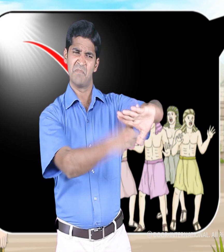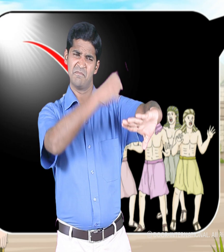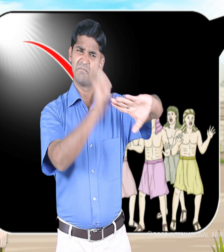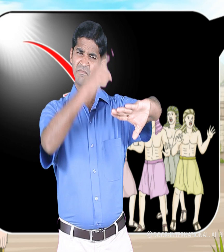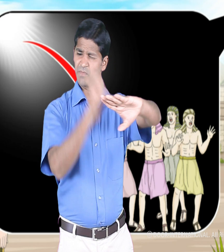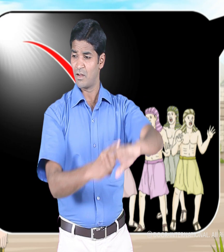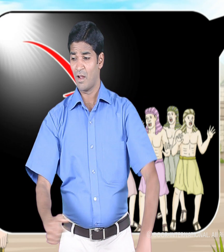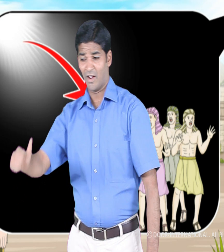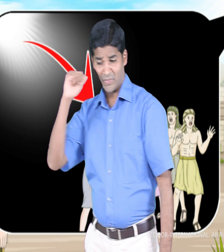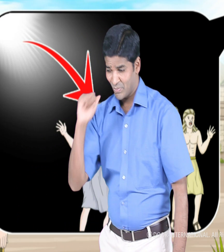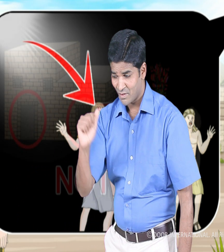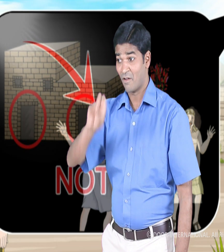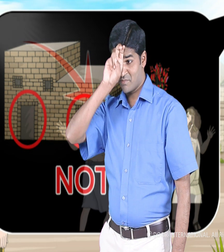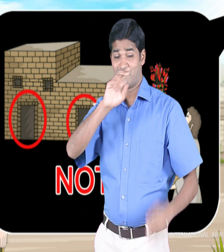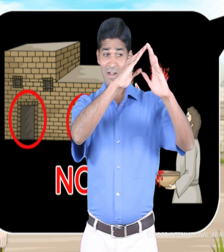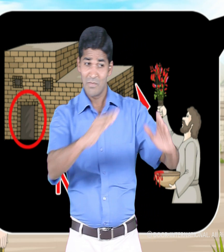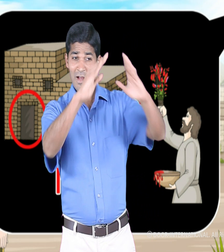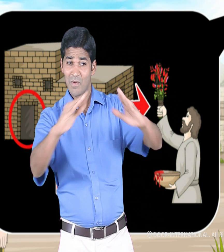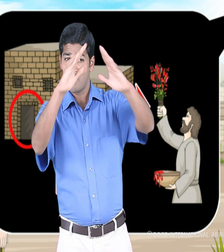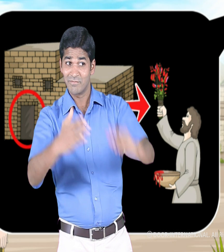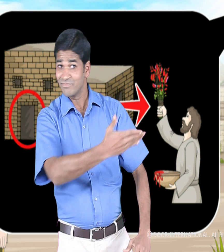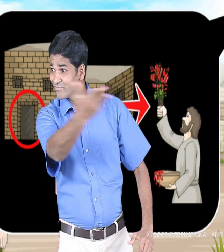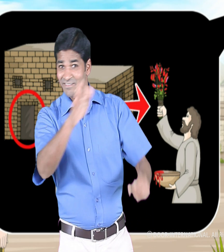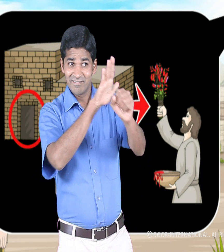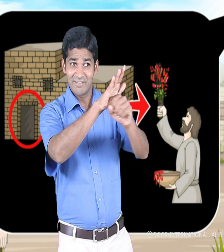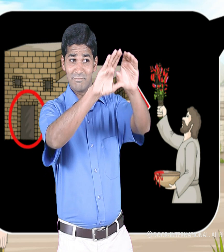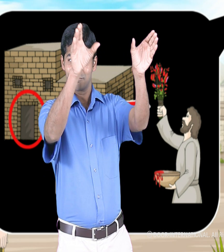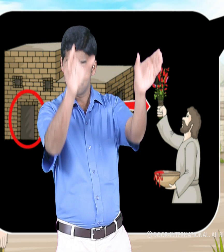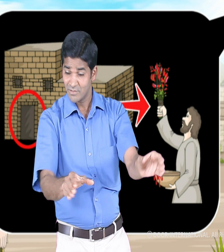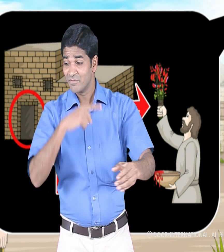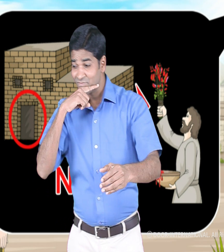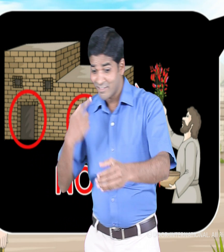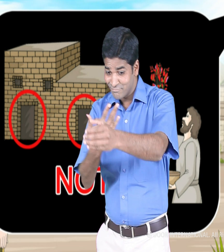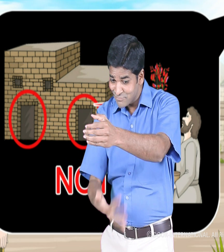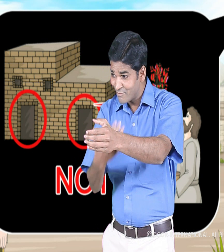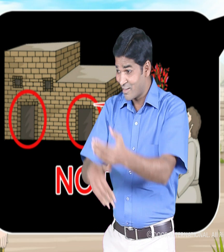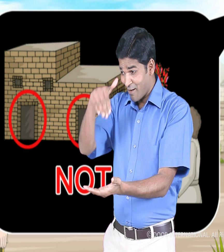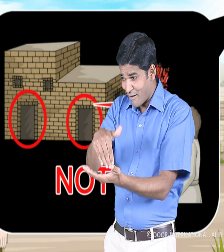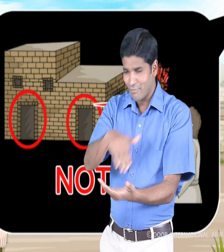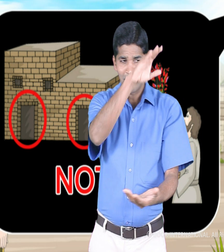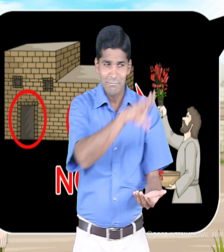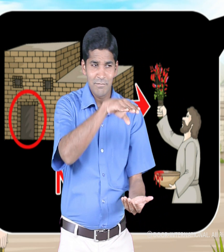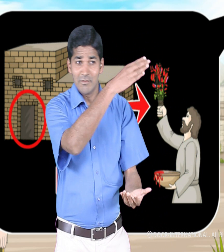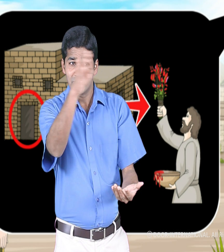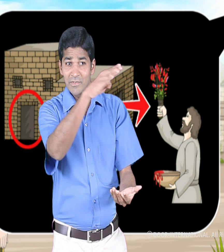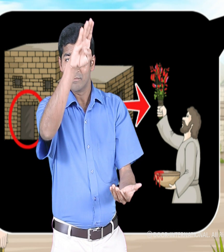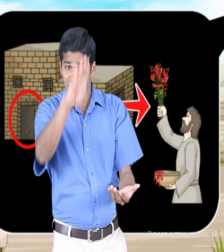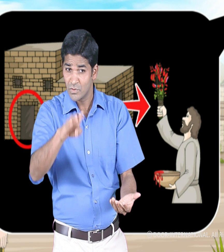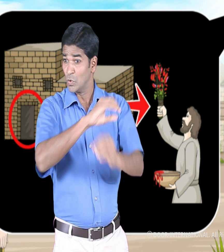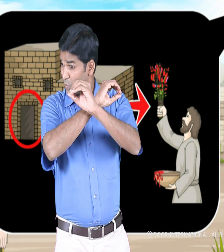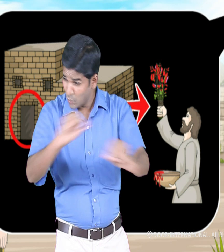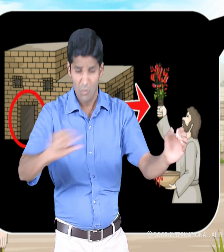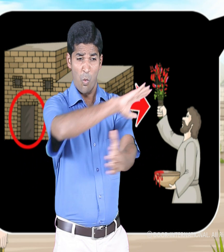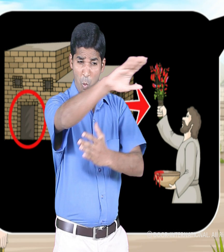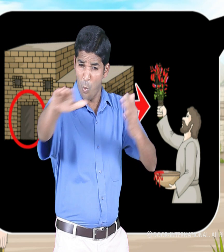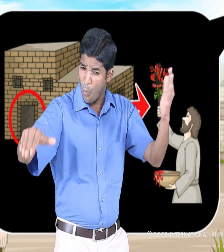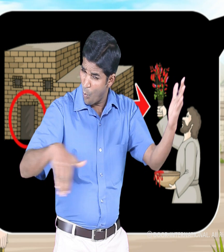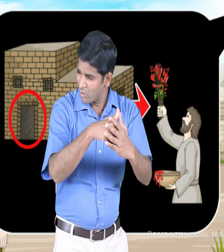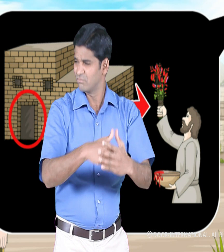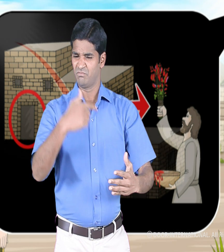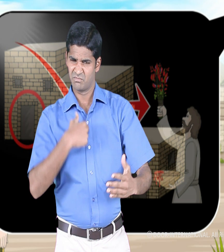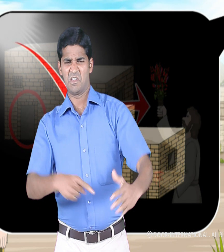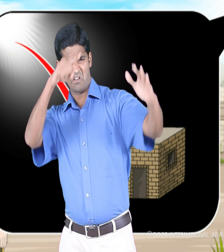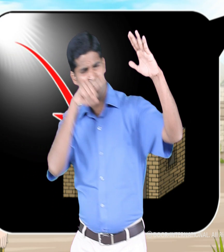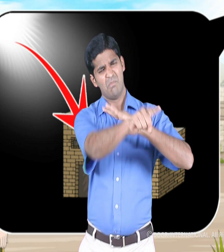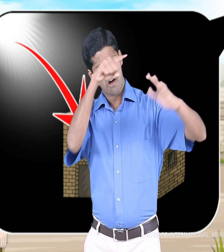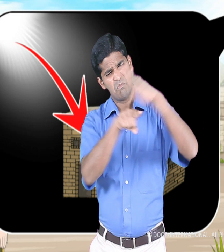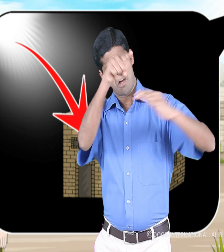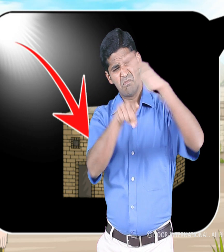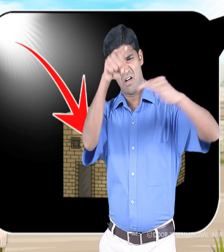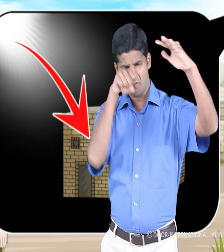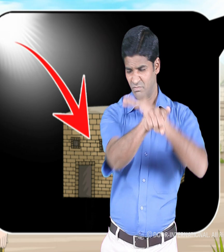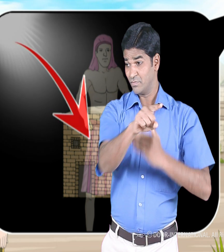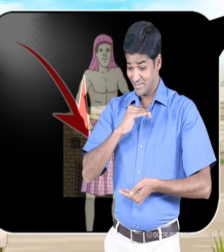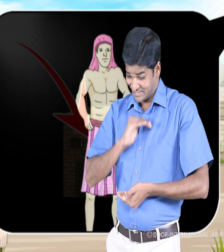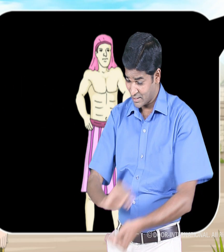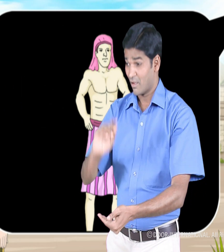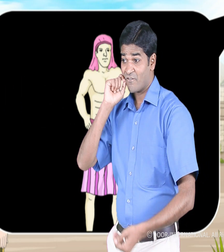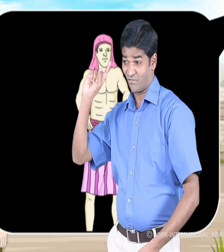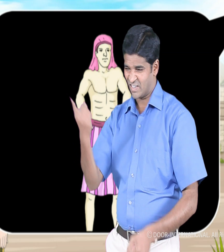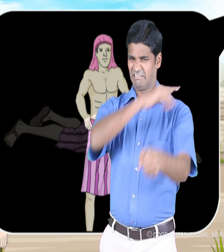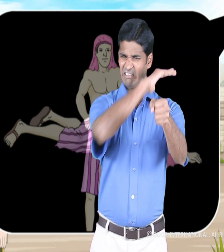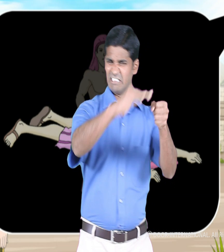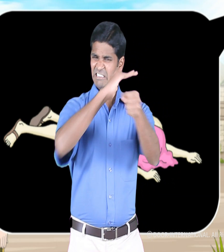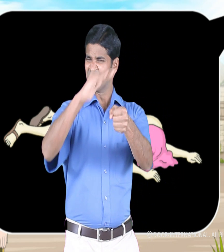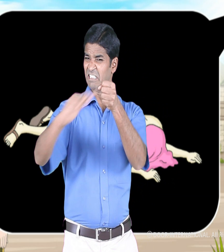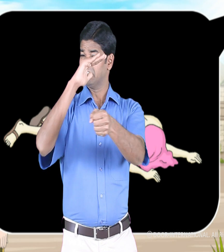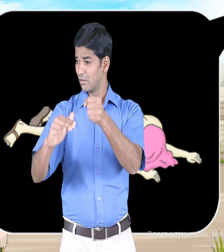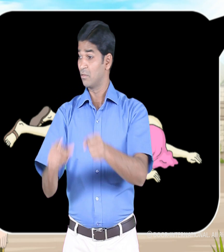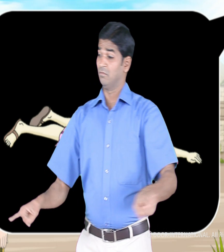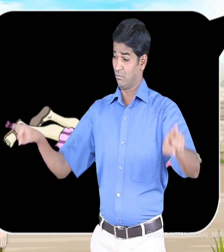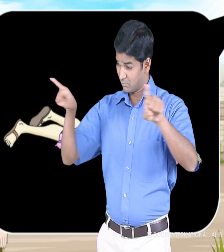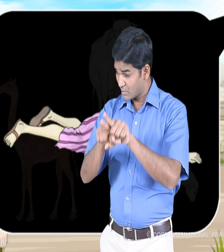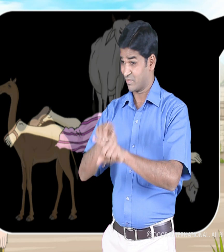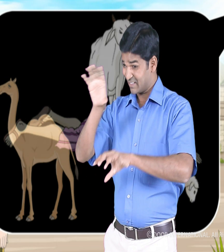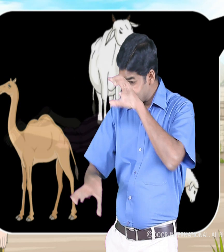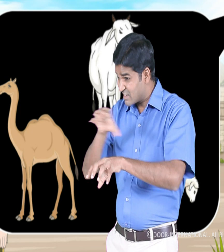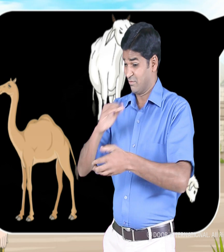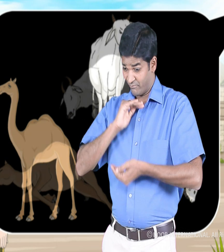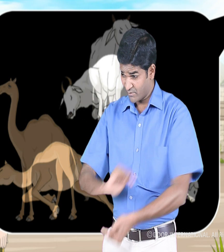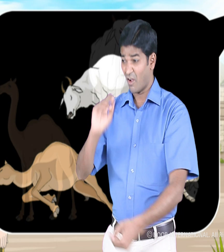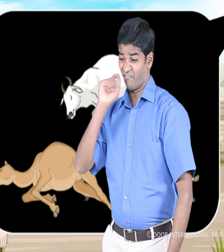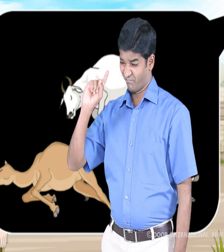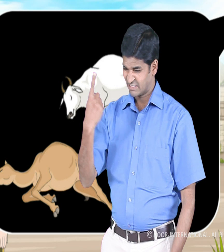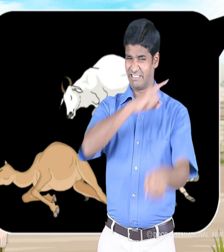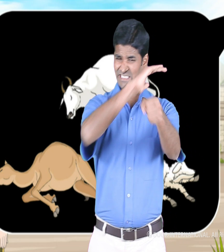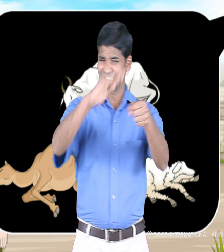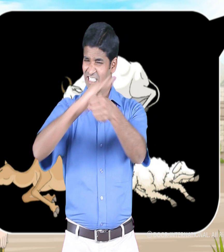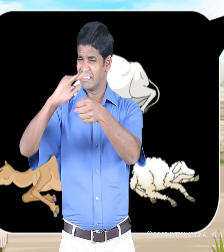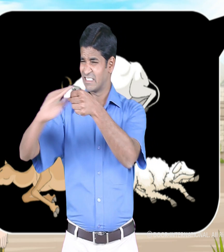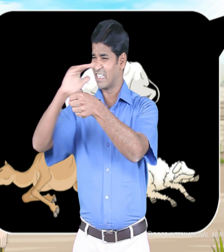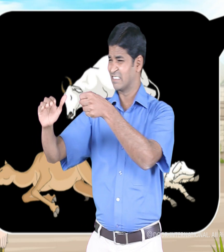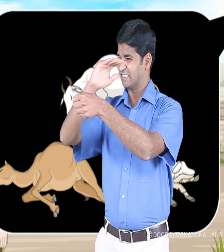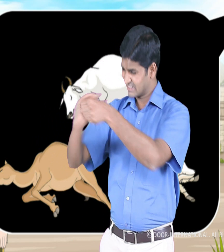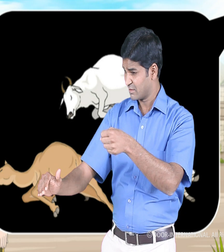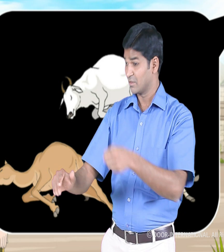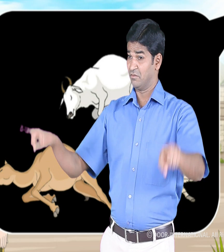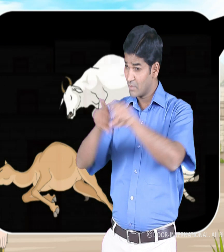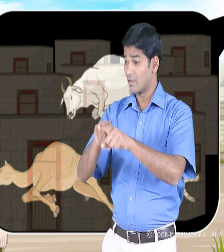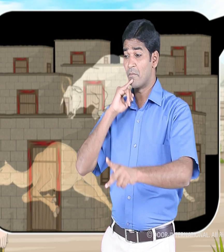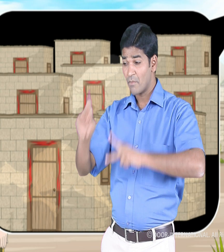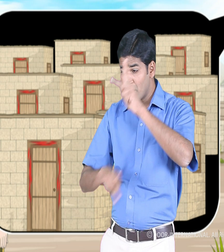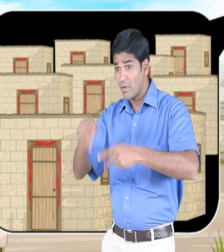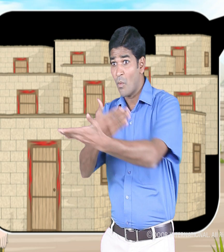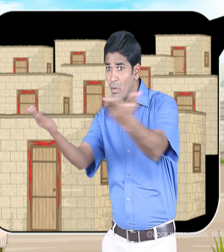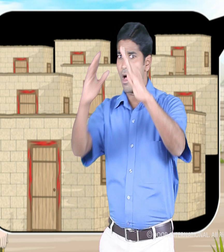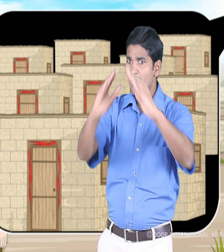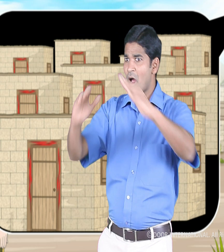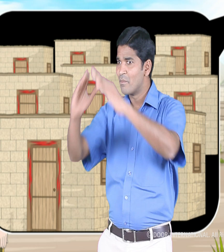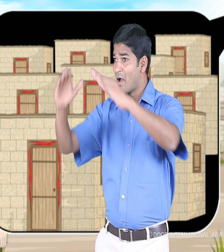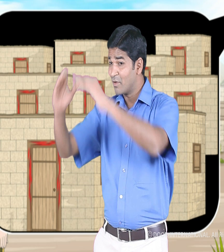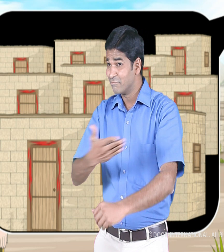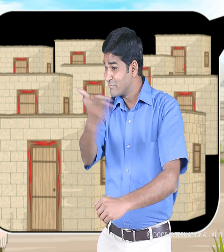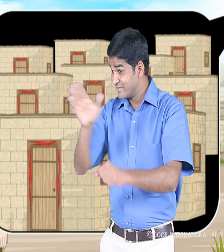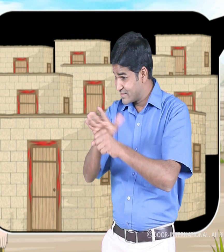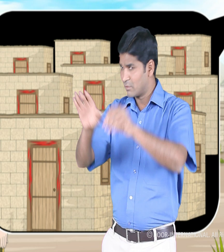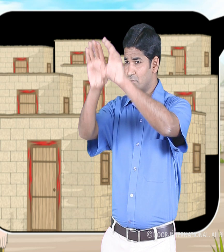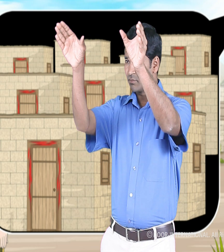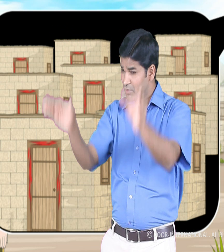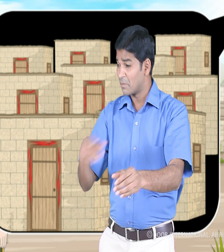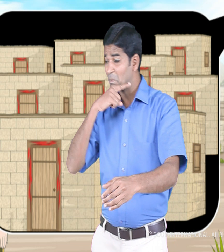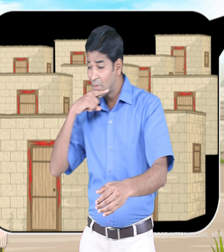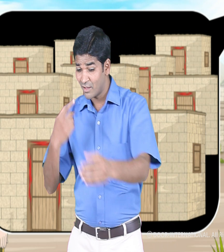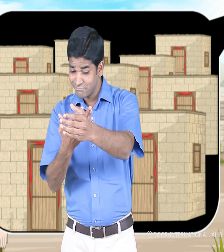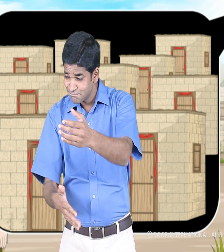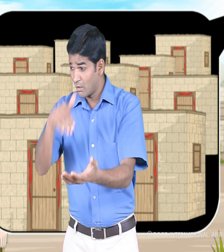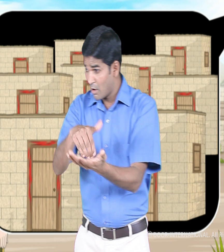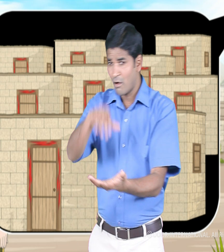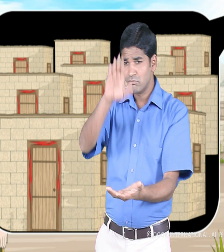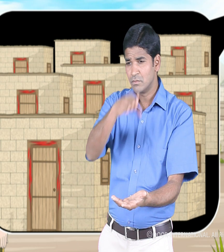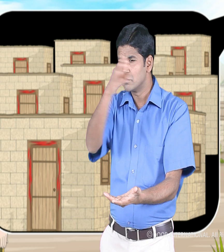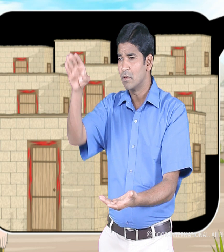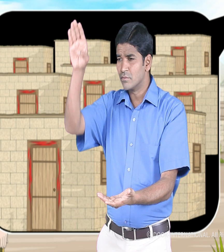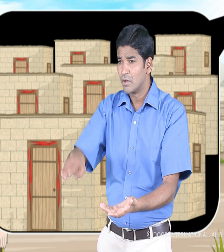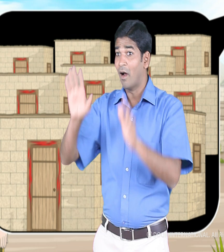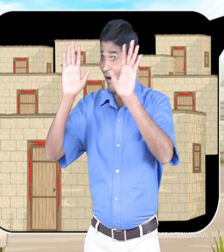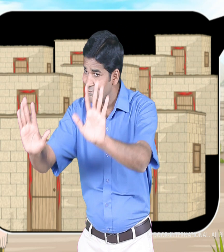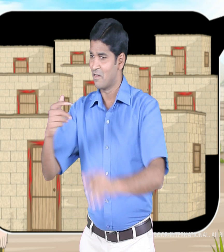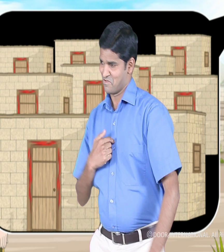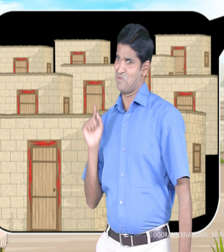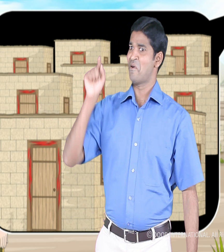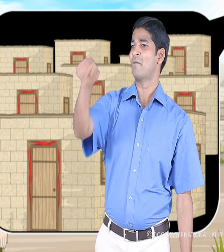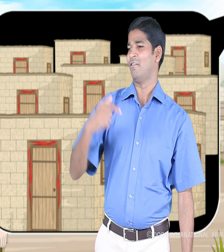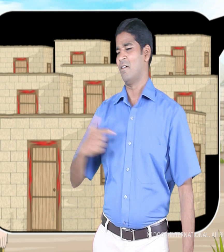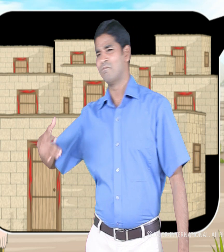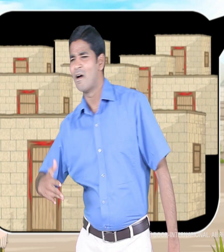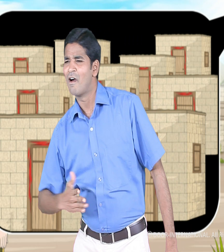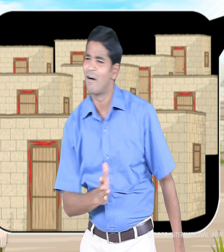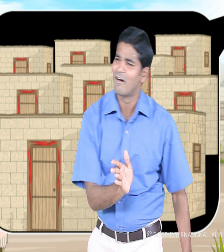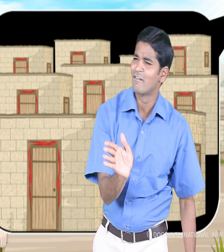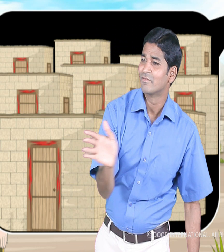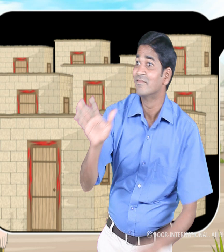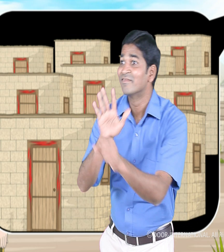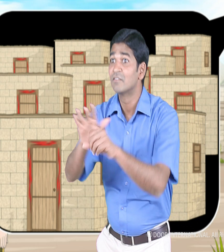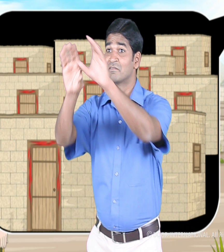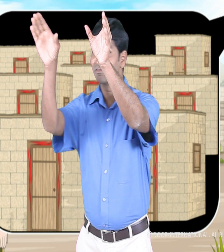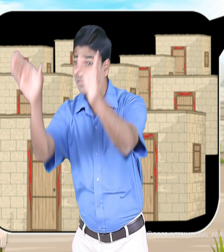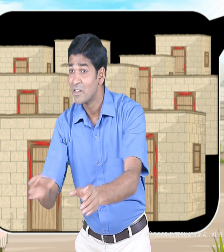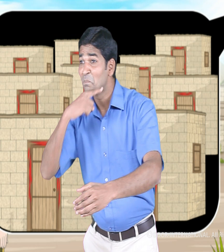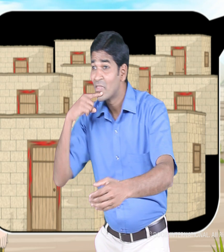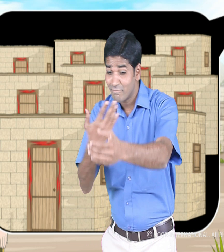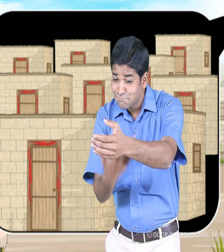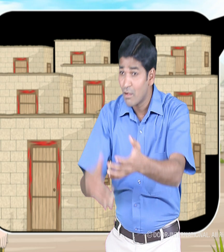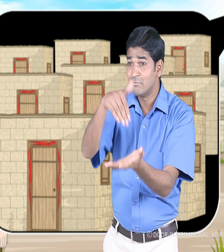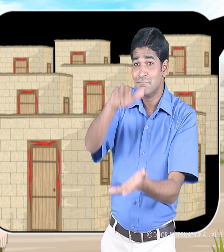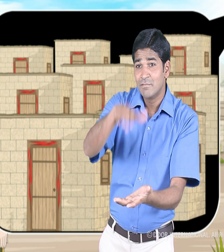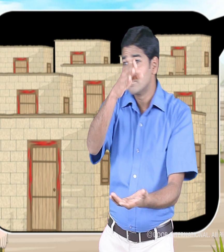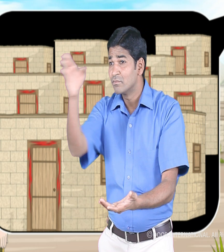The blood on the houses where you are staying will distinguish them;